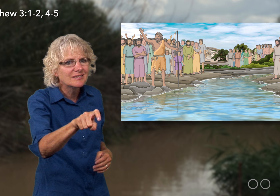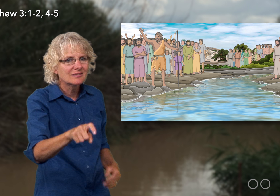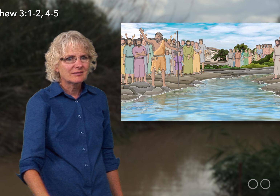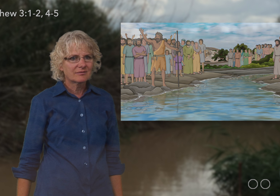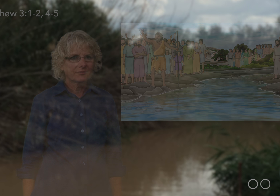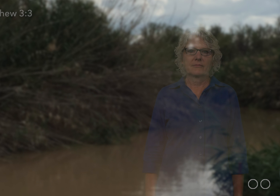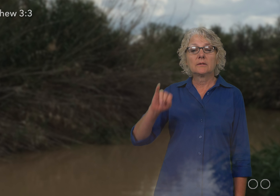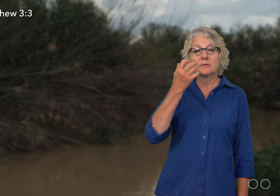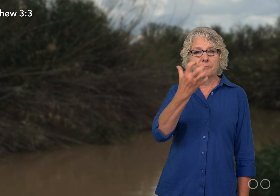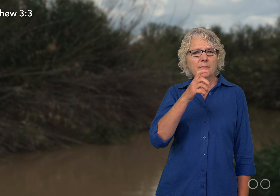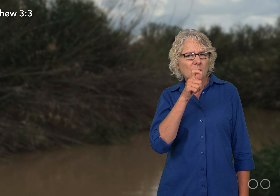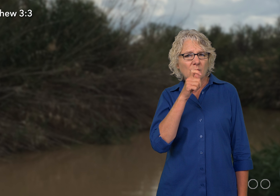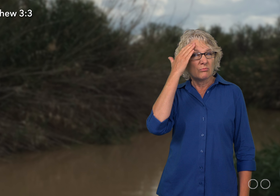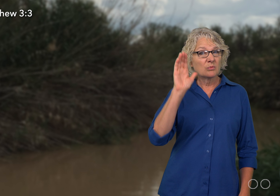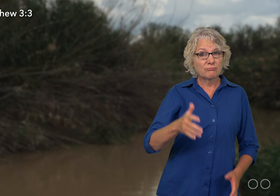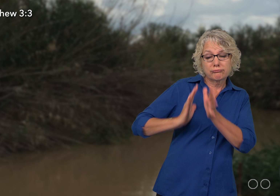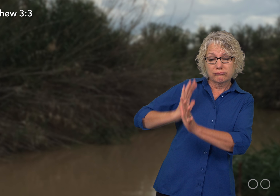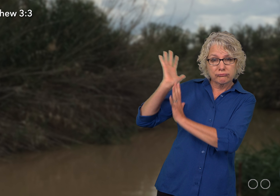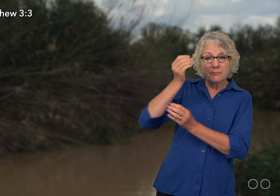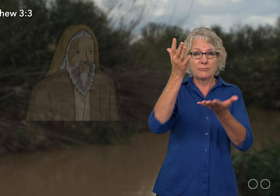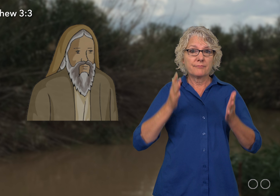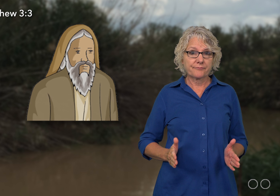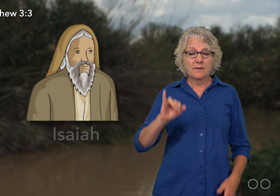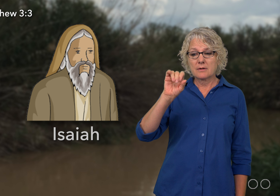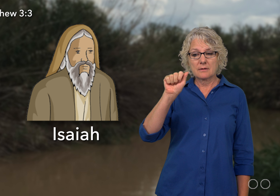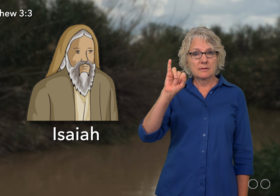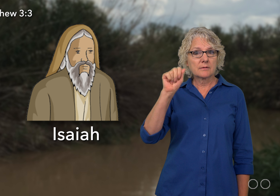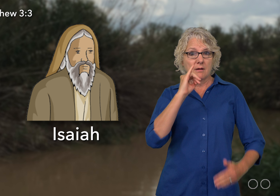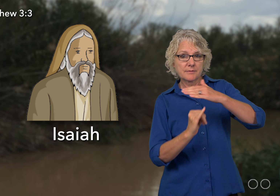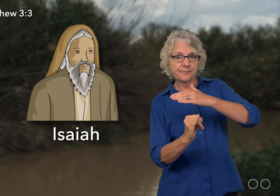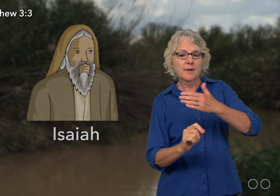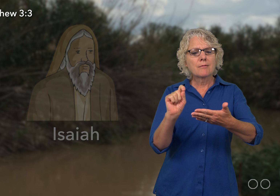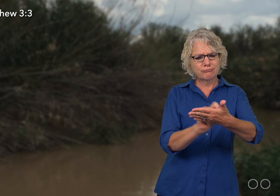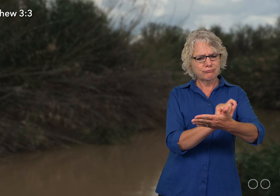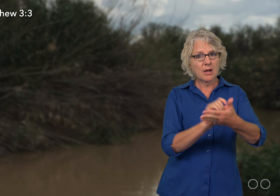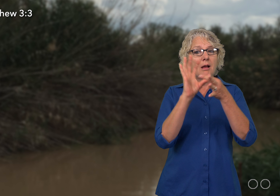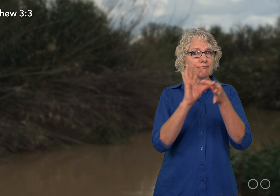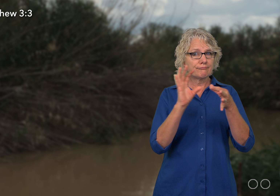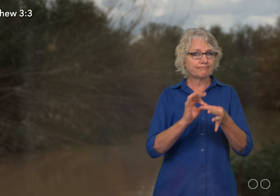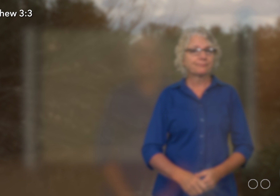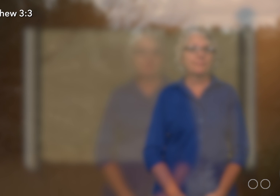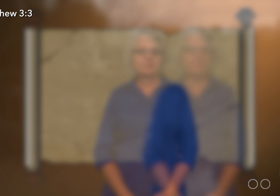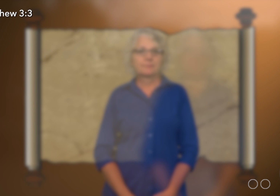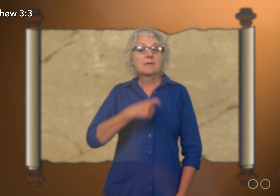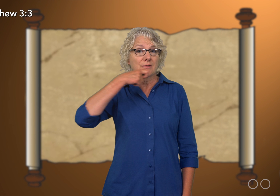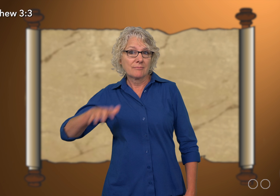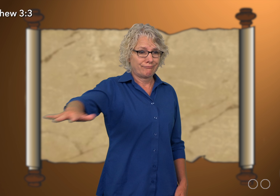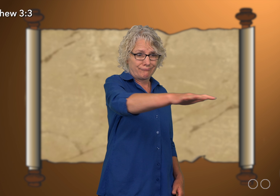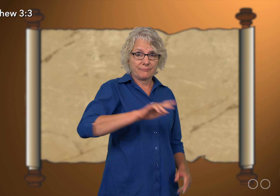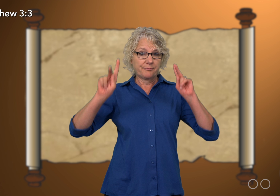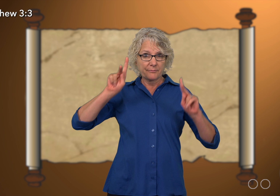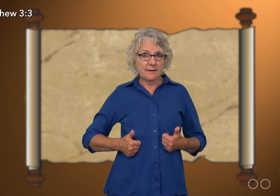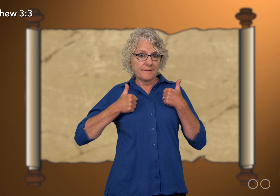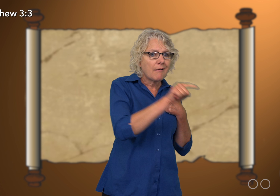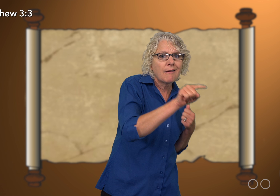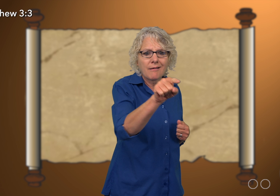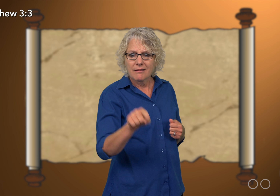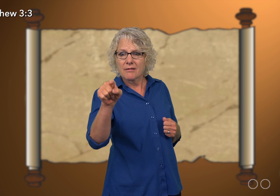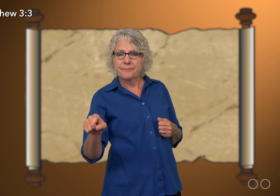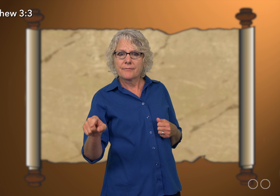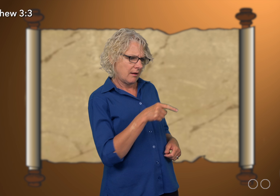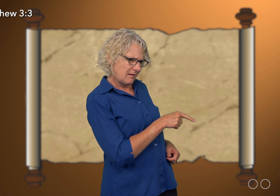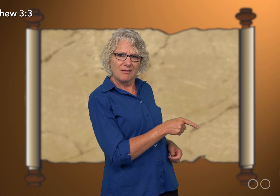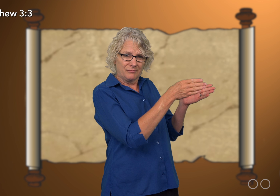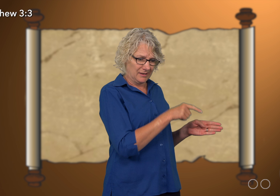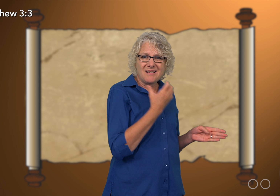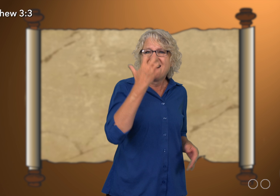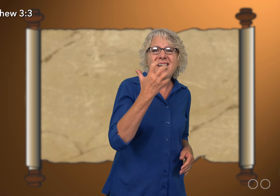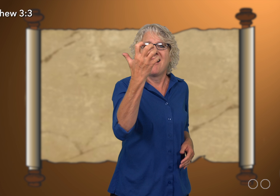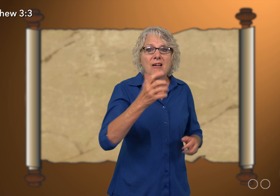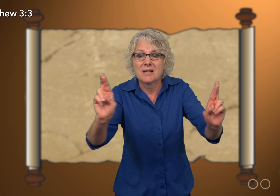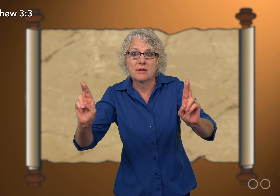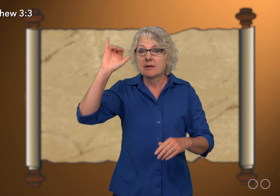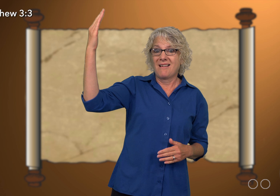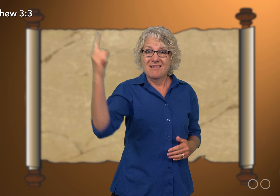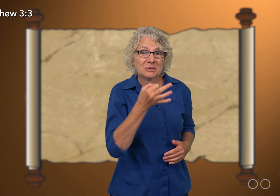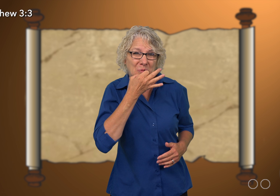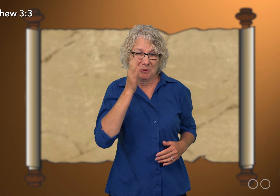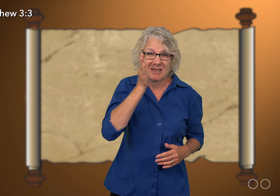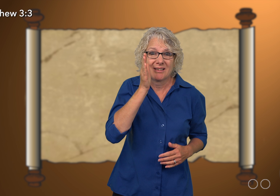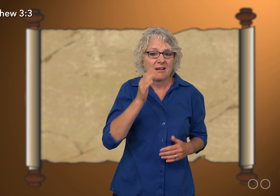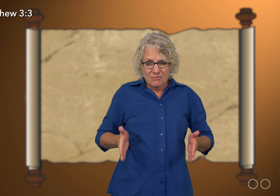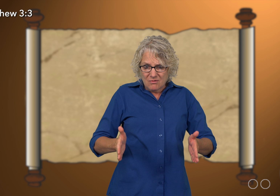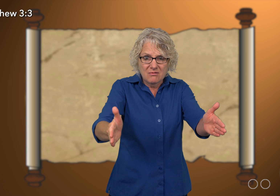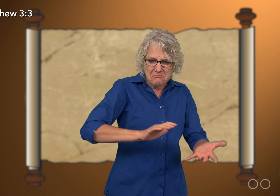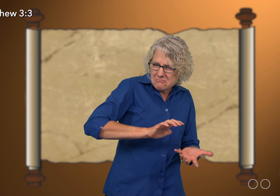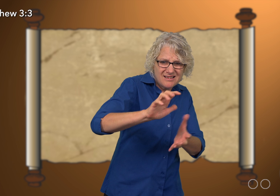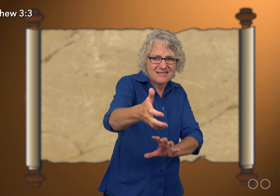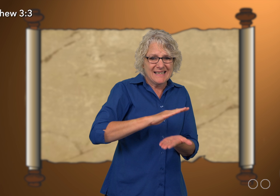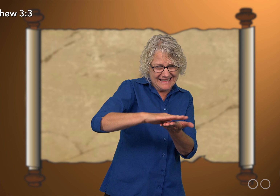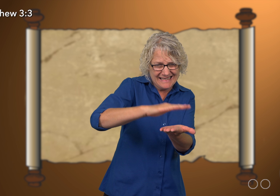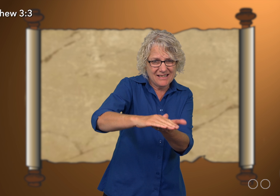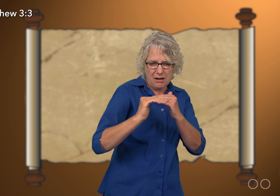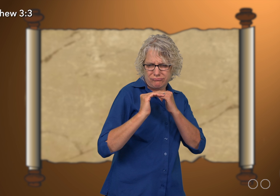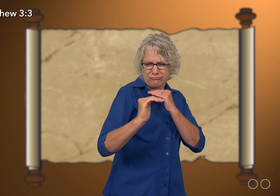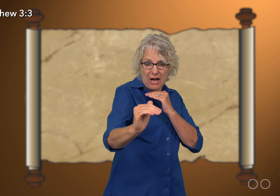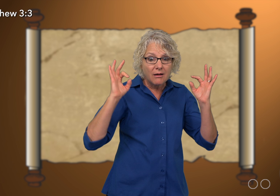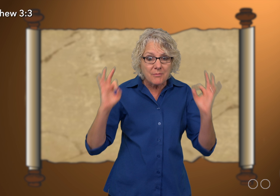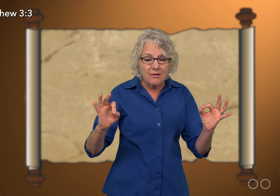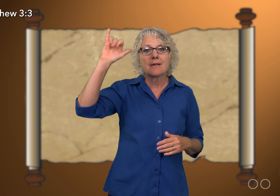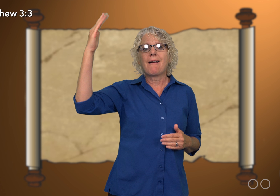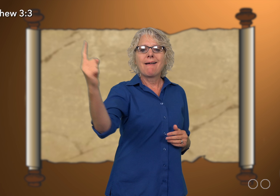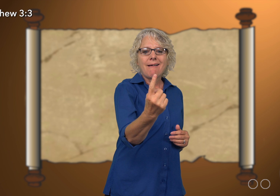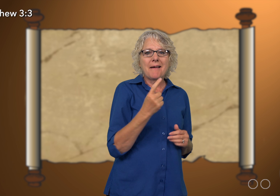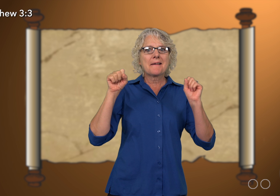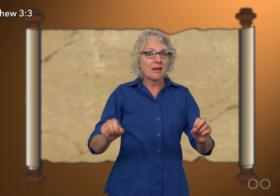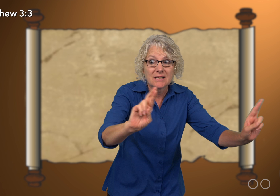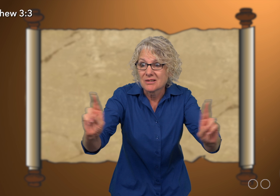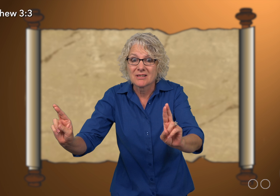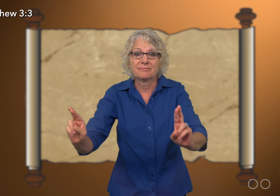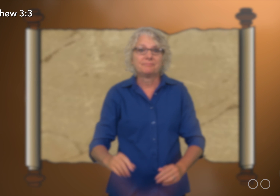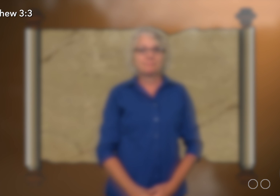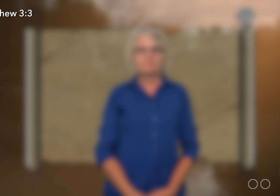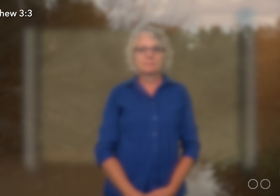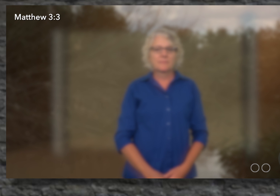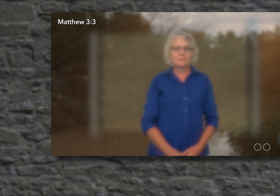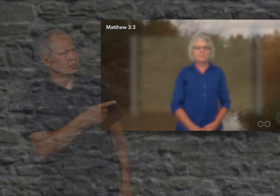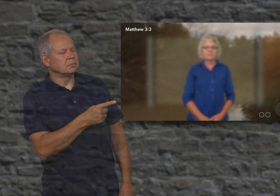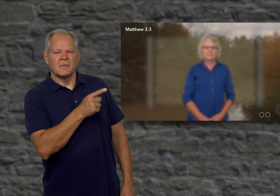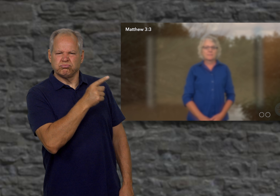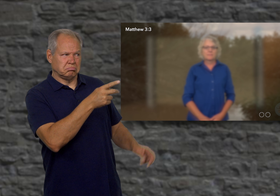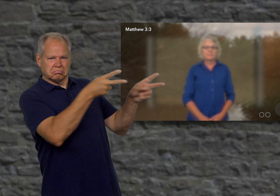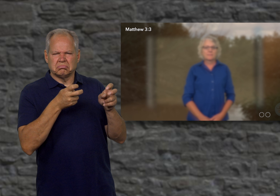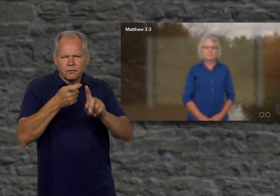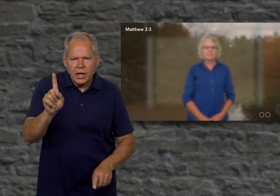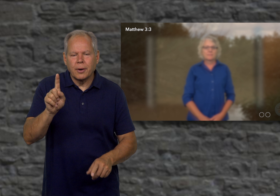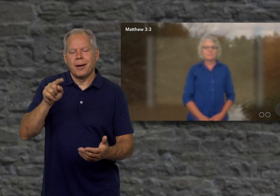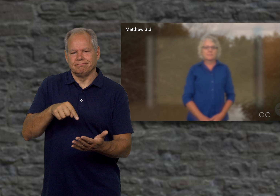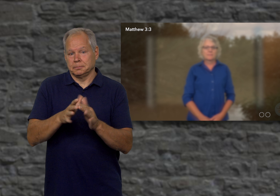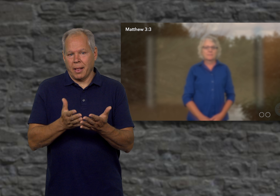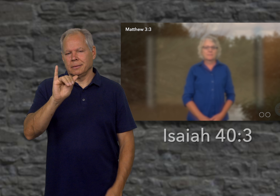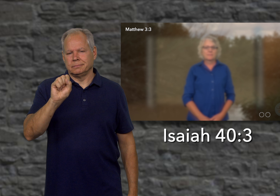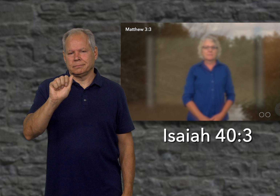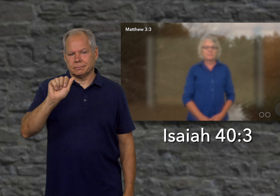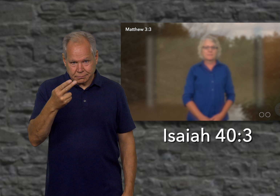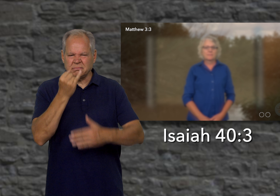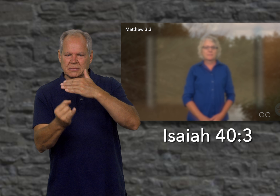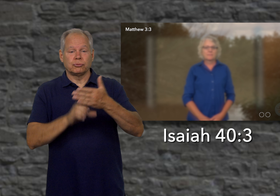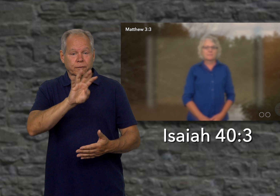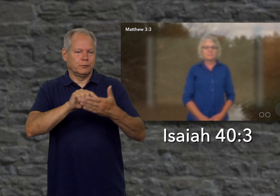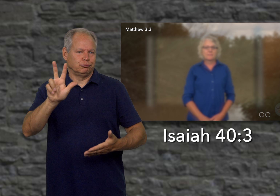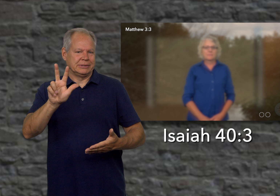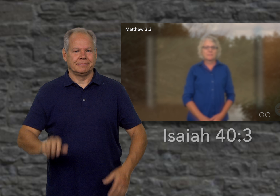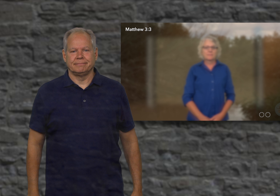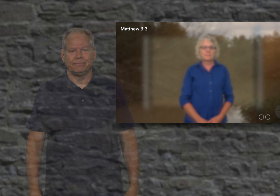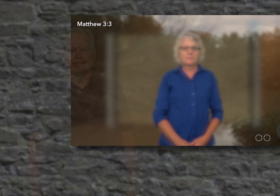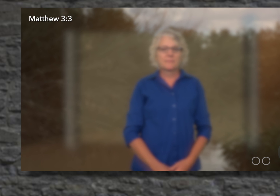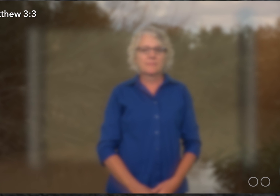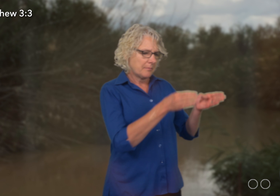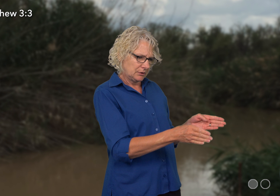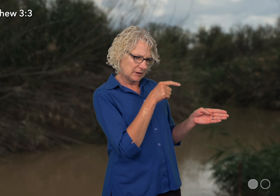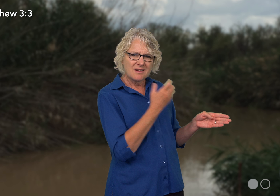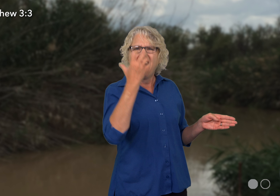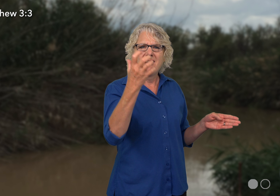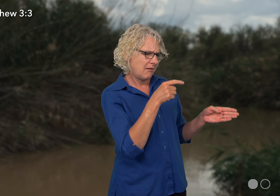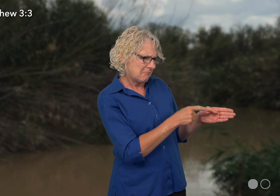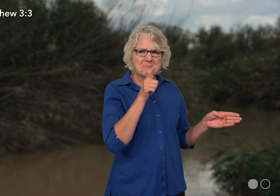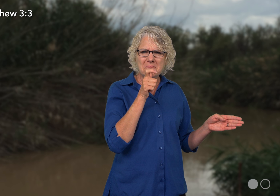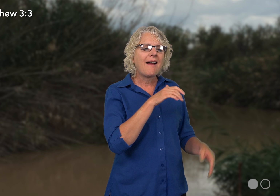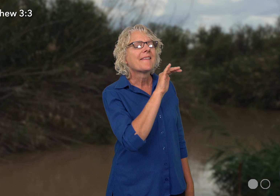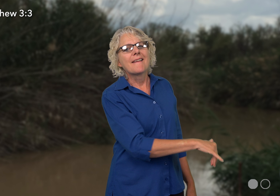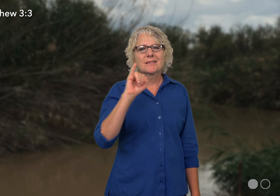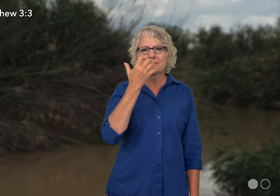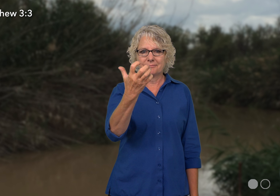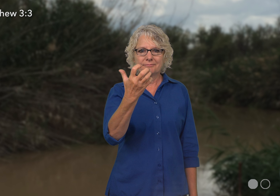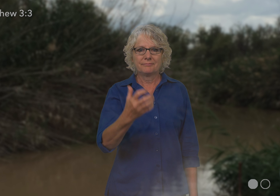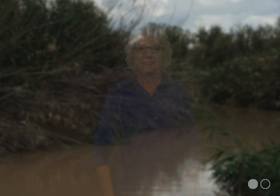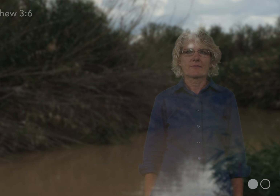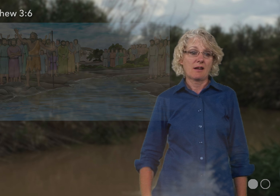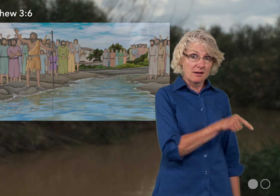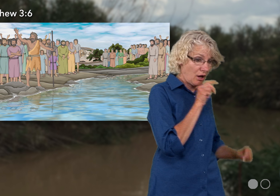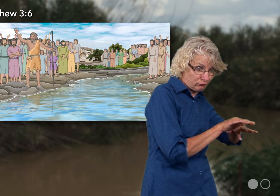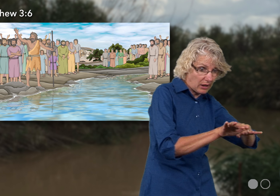This is he who was spoken of through the prophet Isaiah: “A voice of one calling in the wilderness, ‘Prepare the way for the Lord, make straight paths for Him.’”